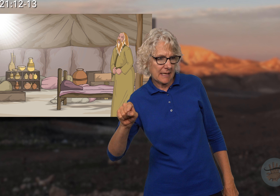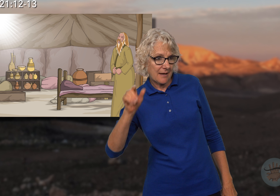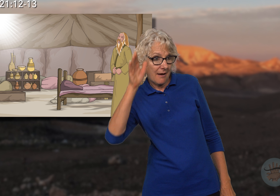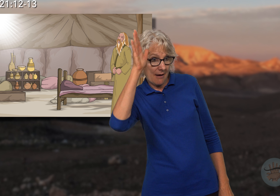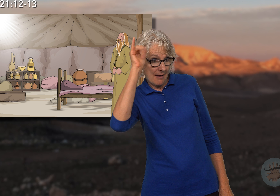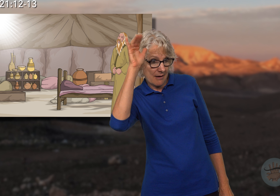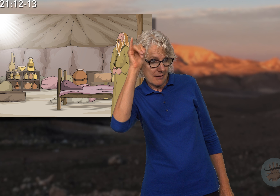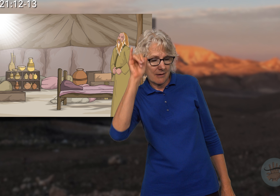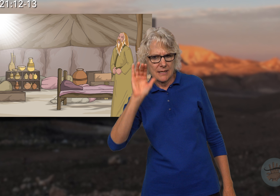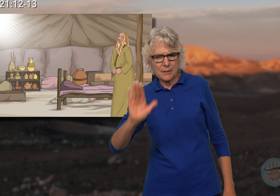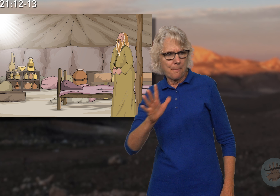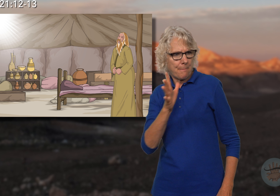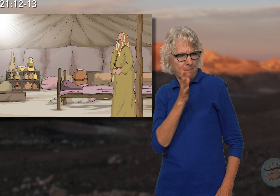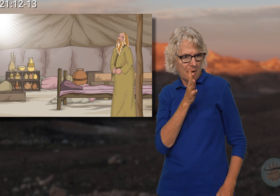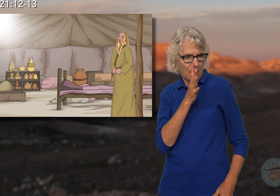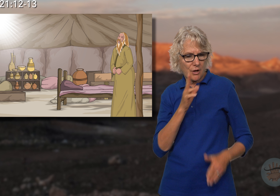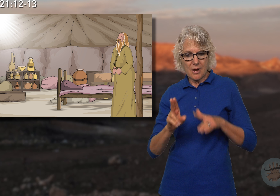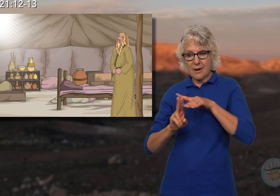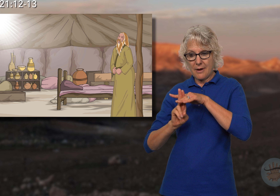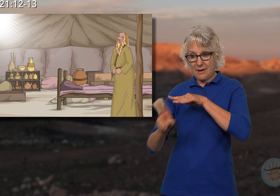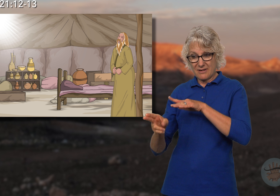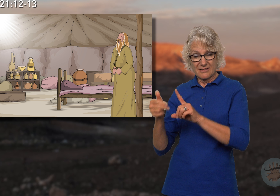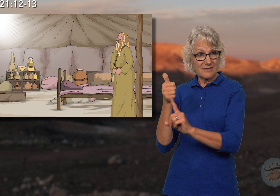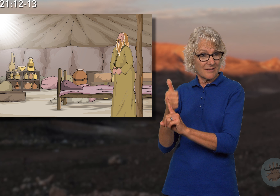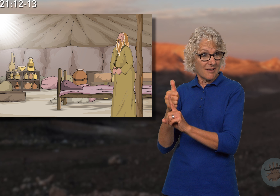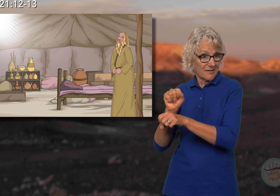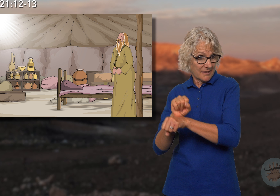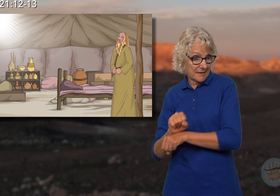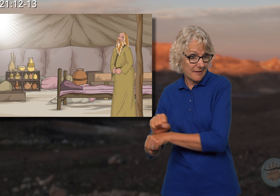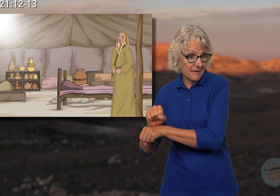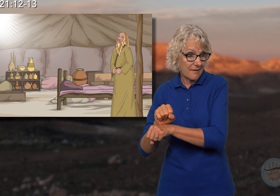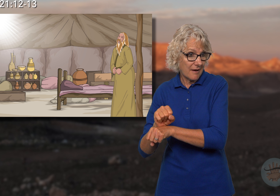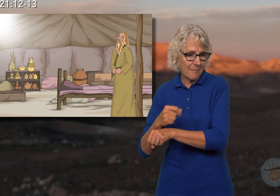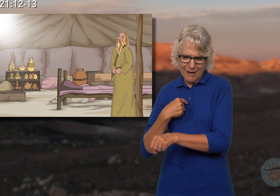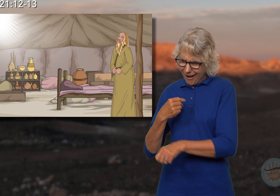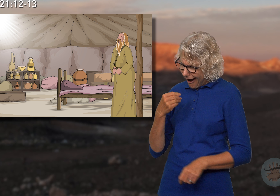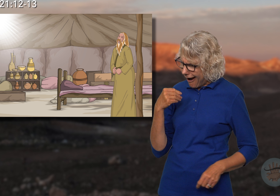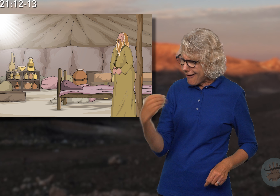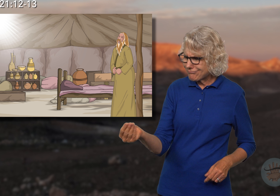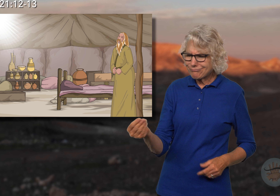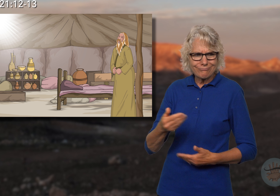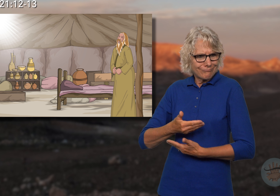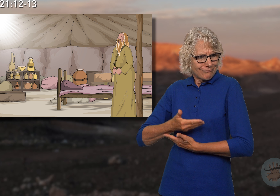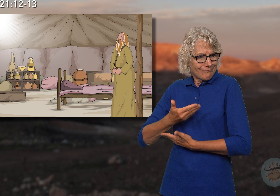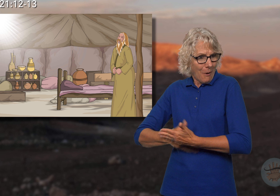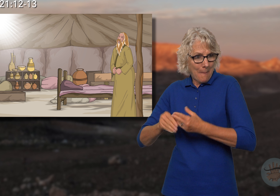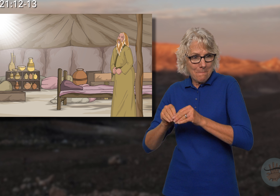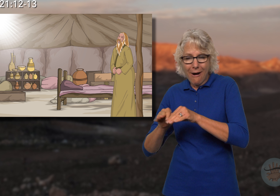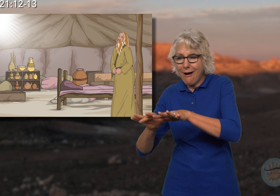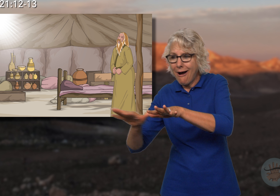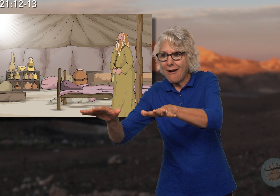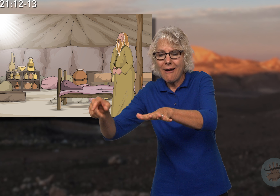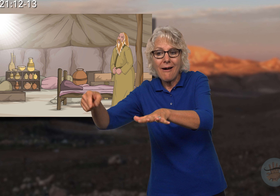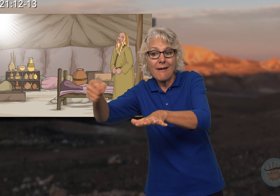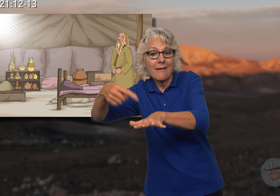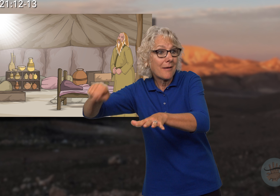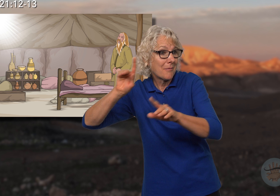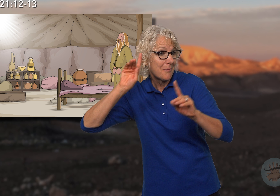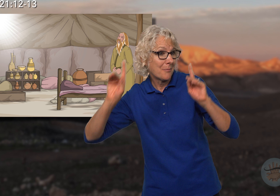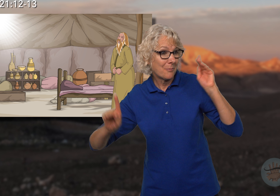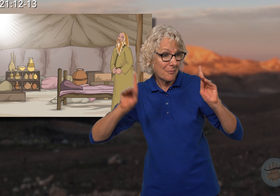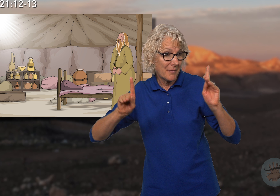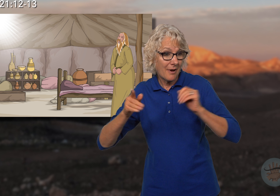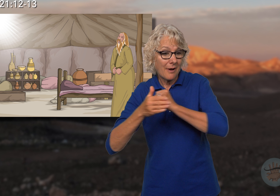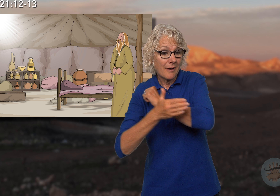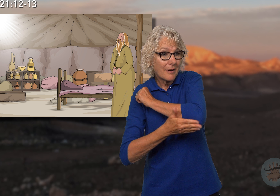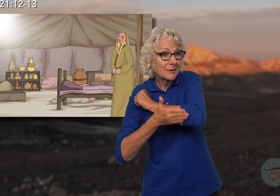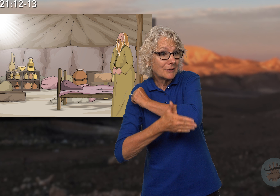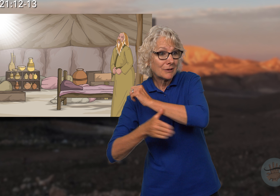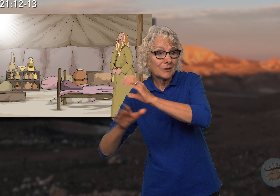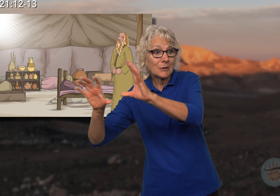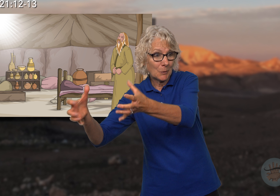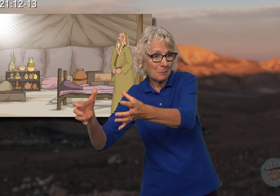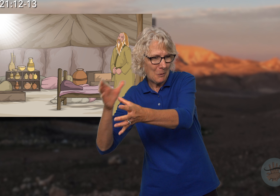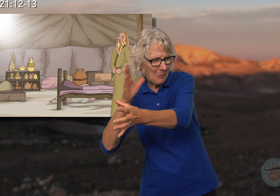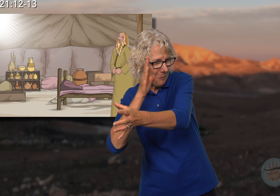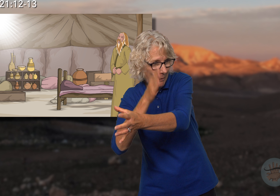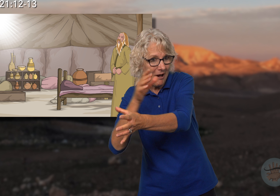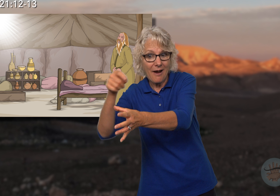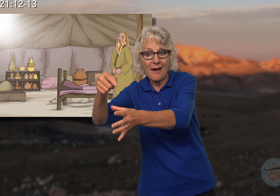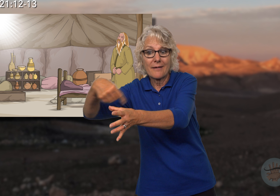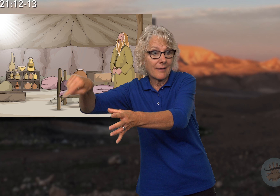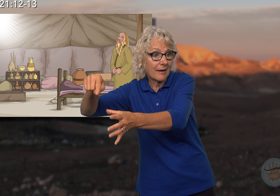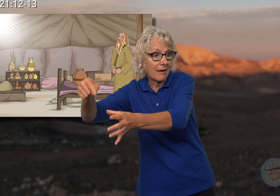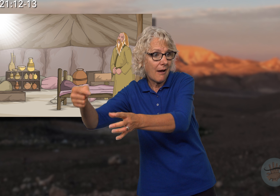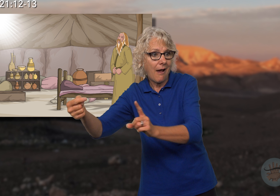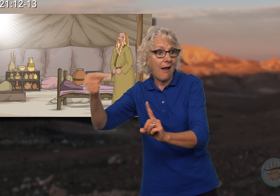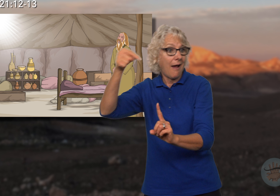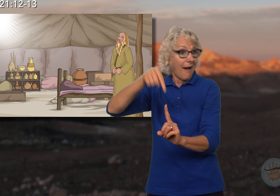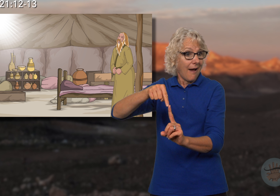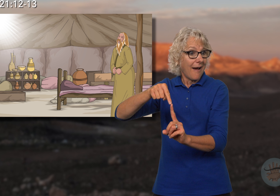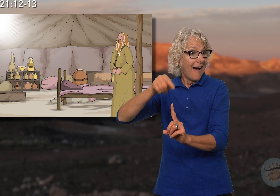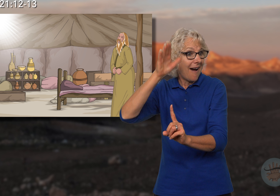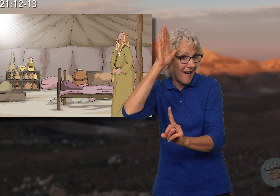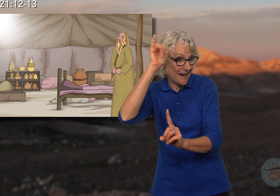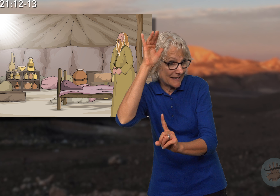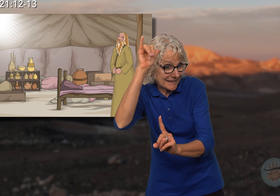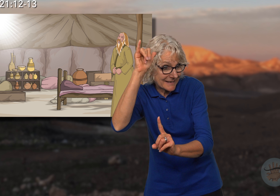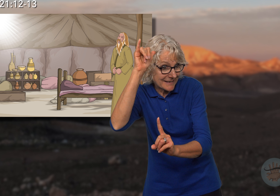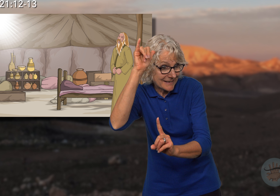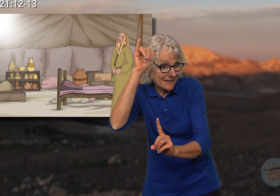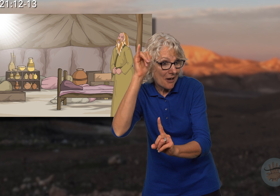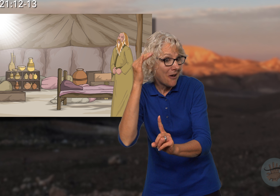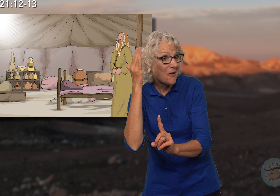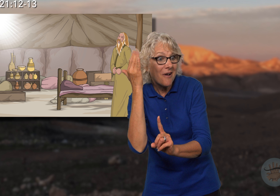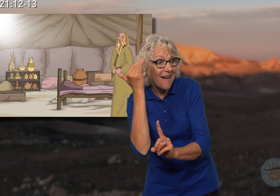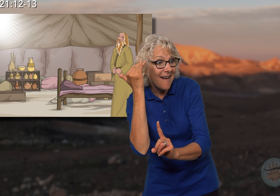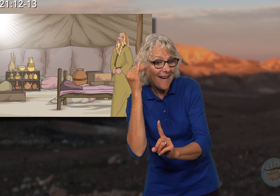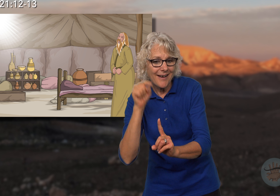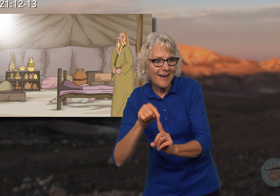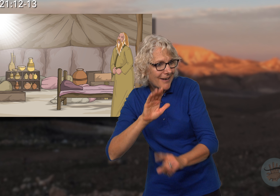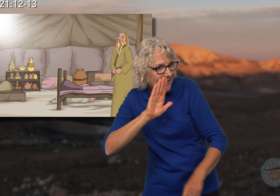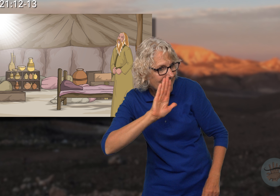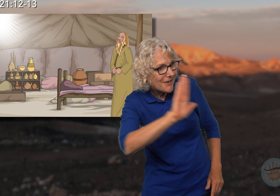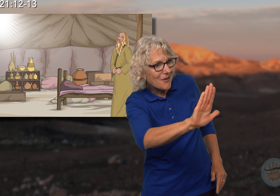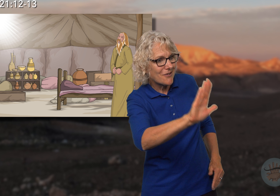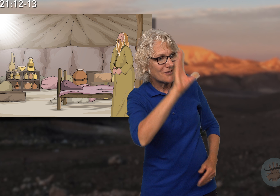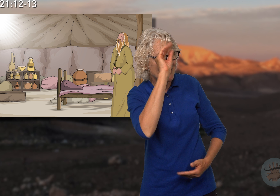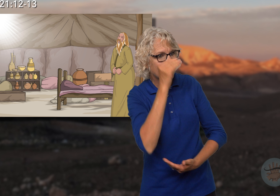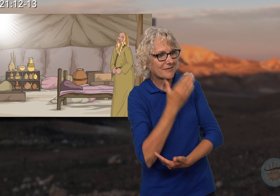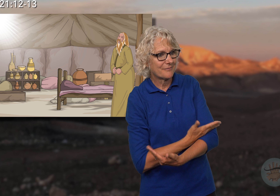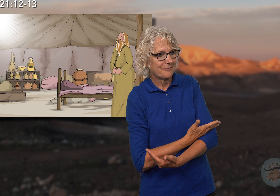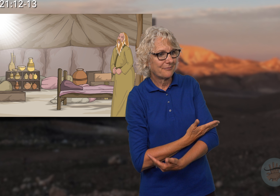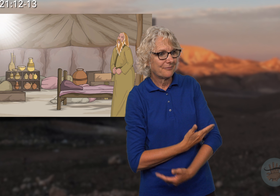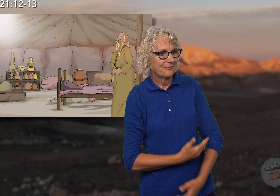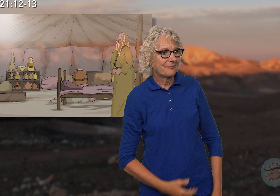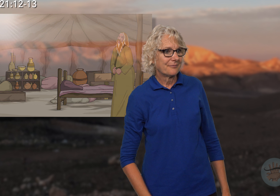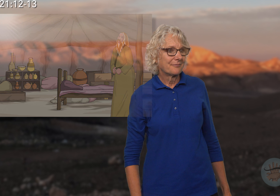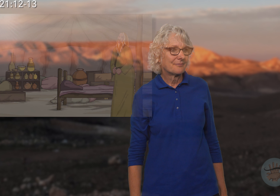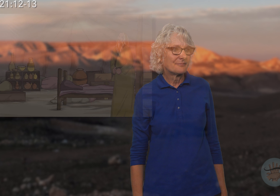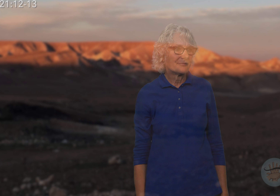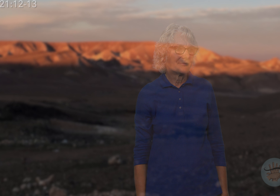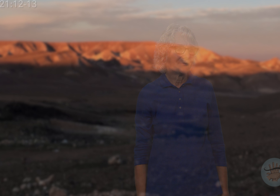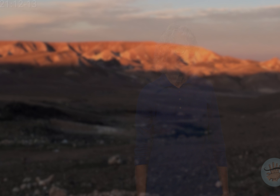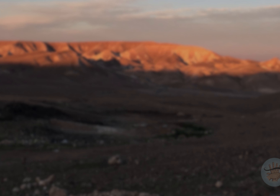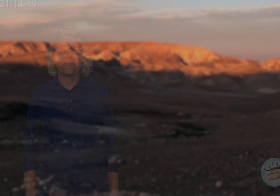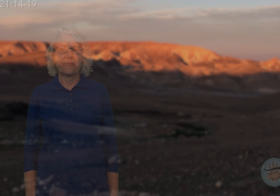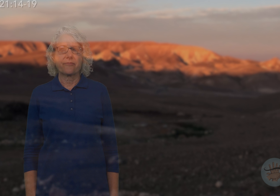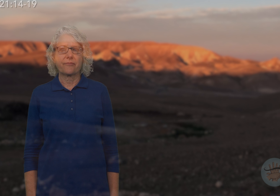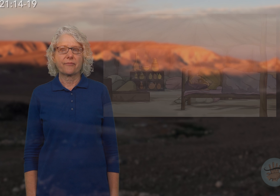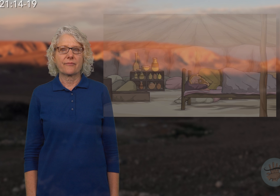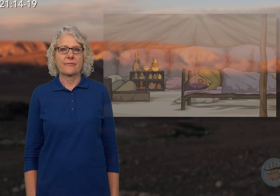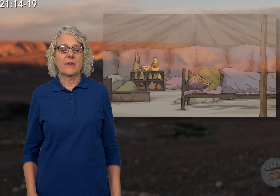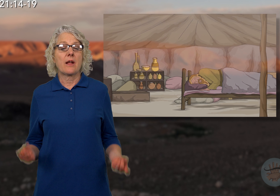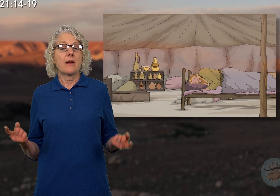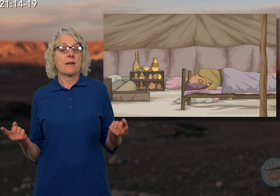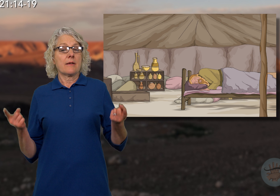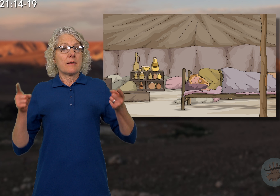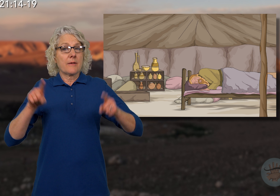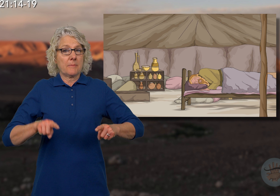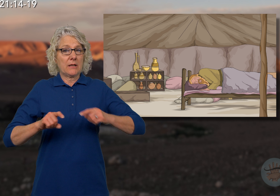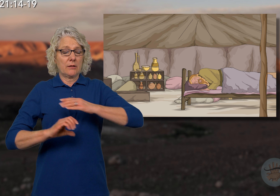But I will also make a nation of the slave woman’s son, because he is your offspring.”